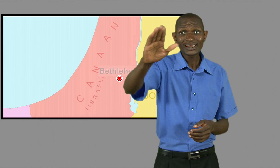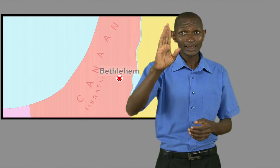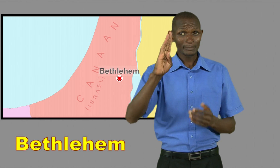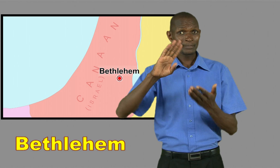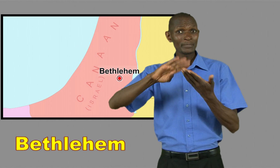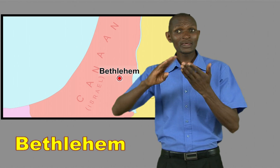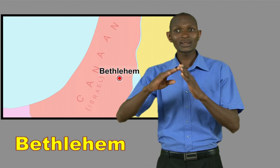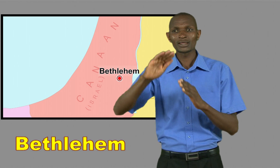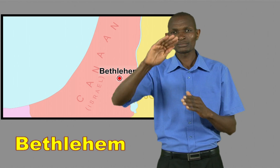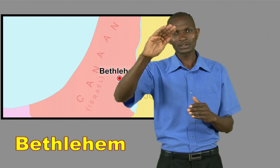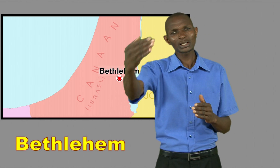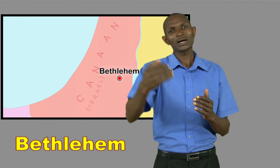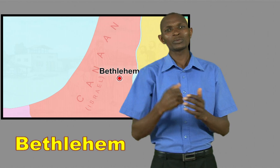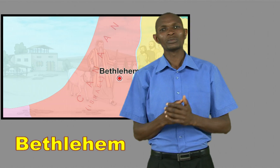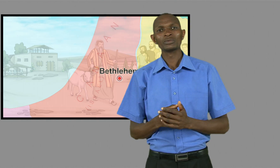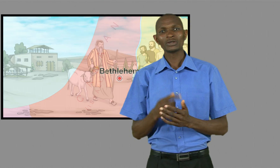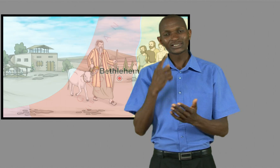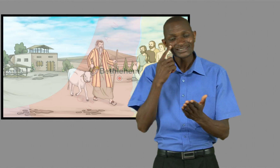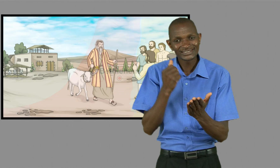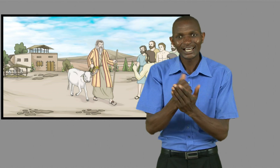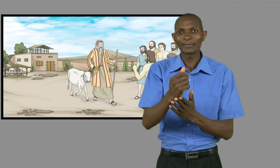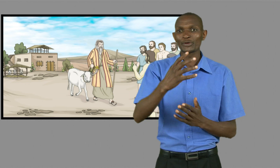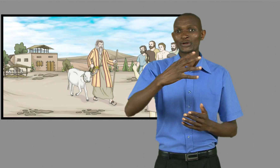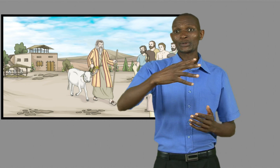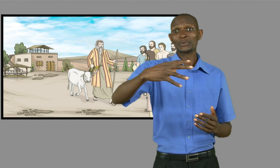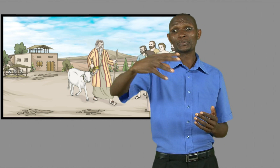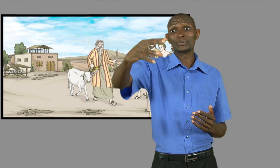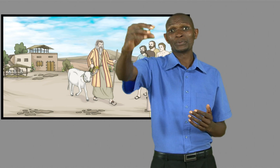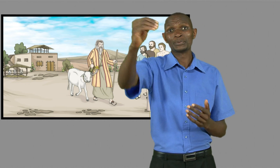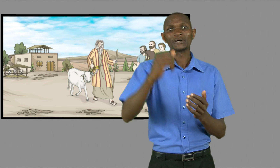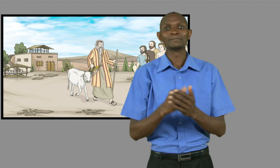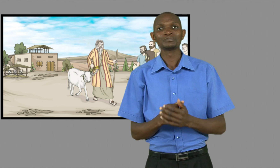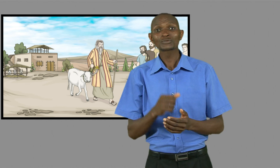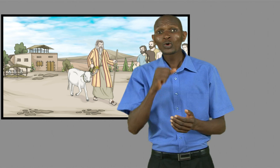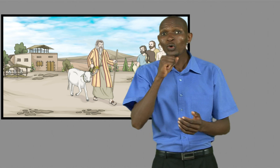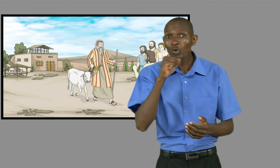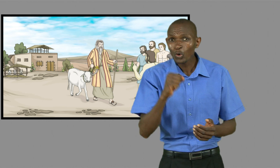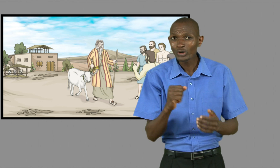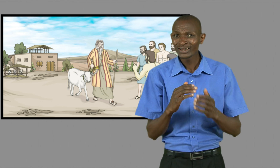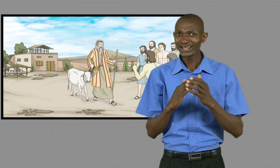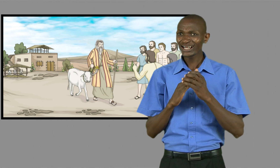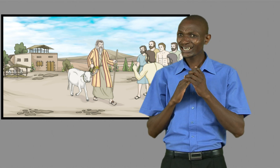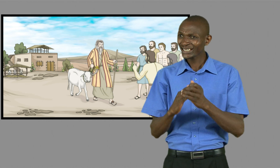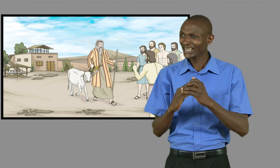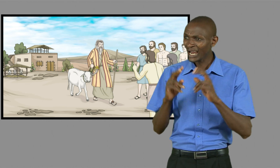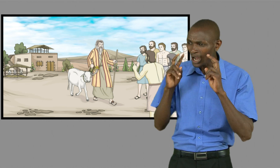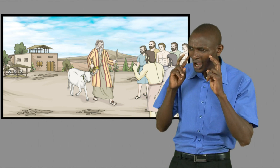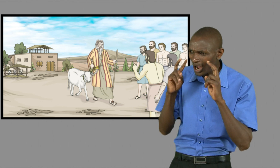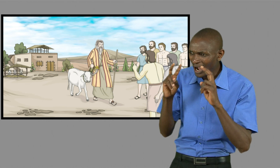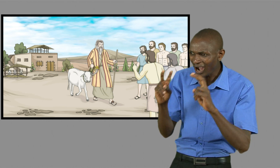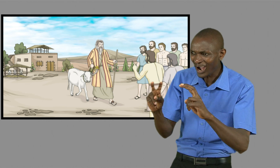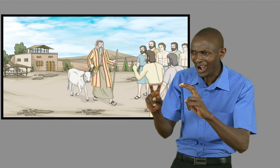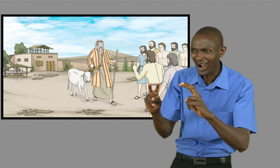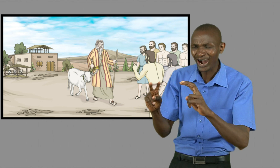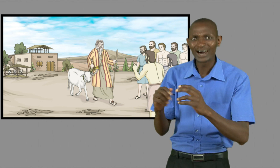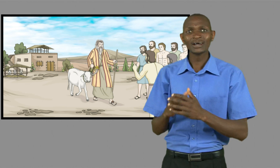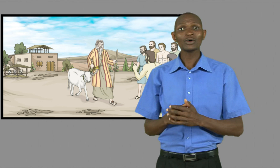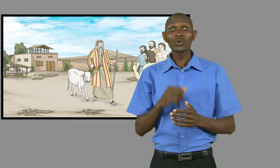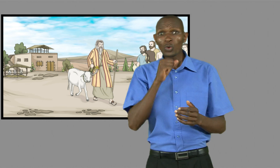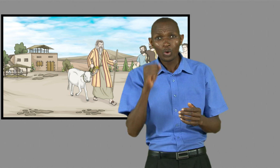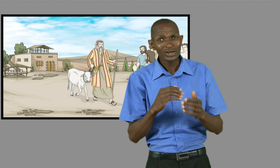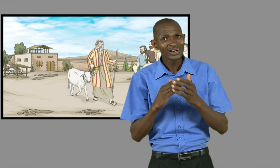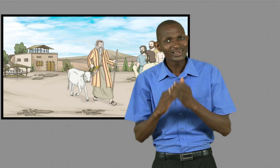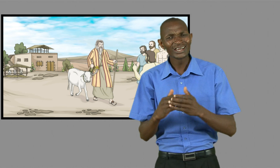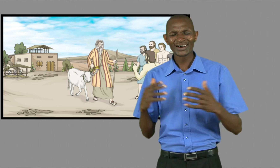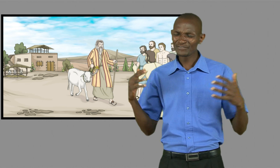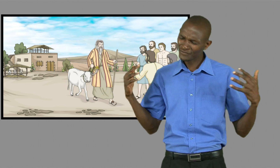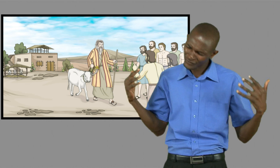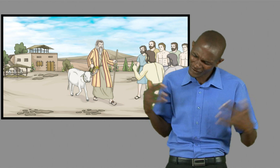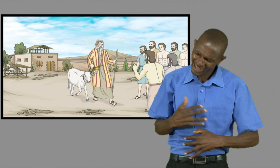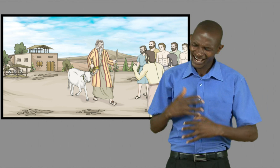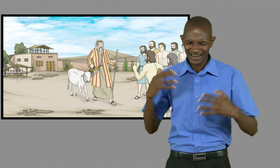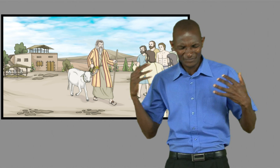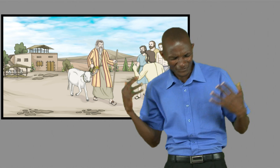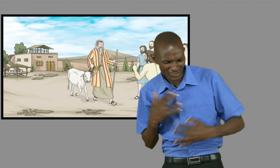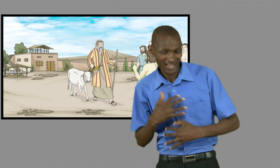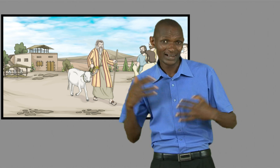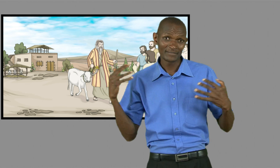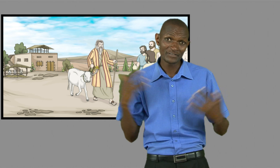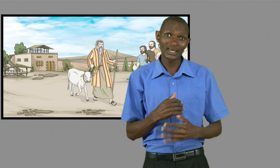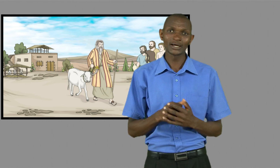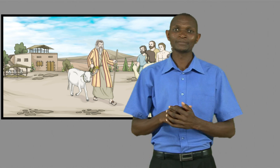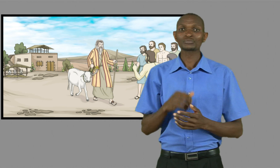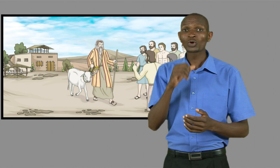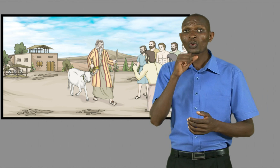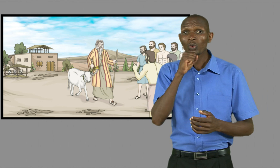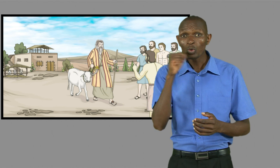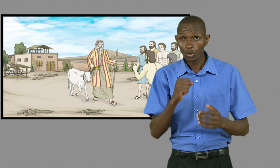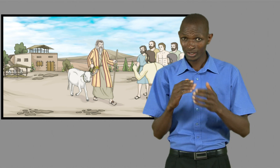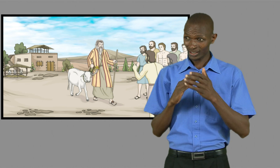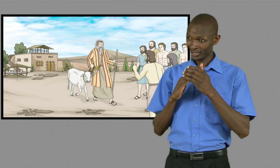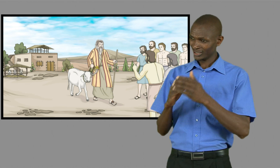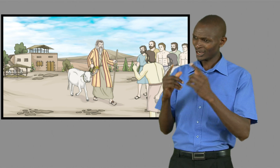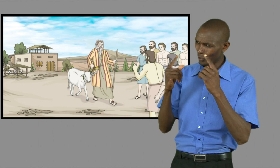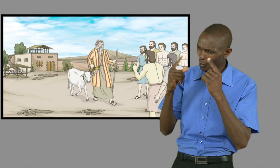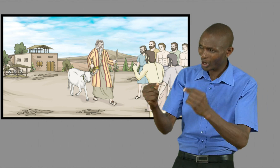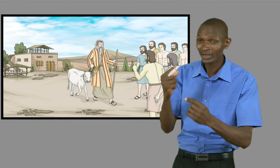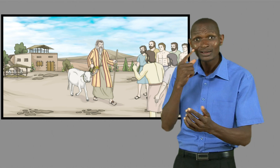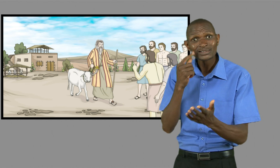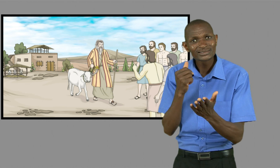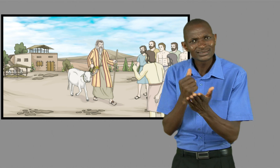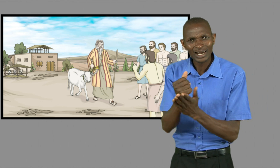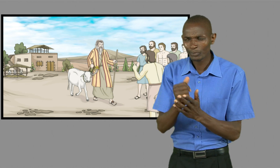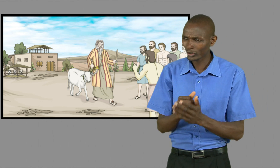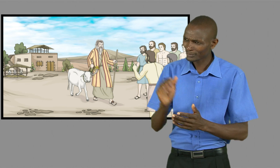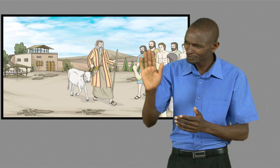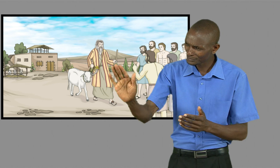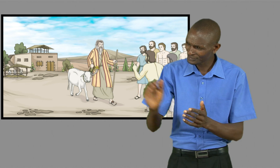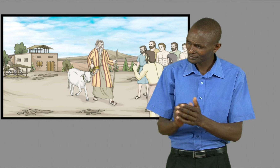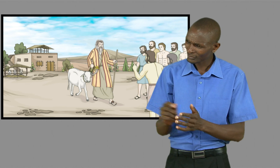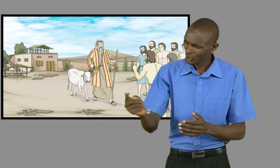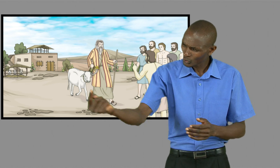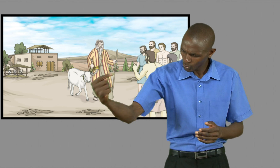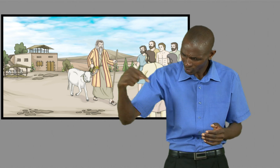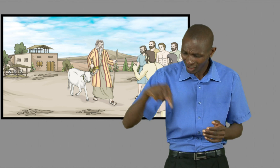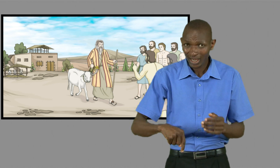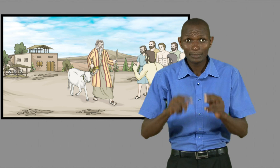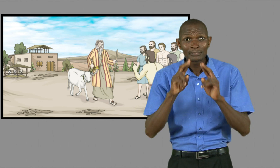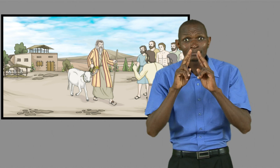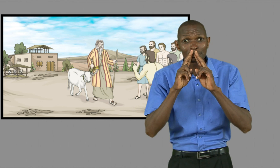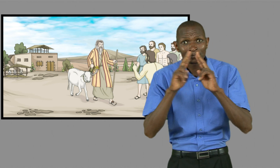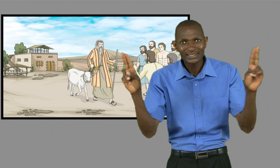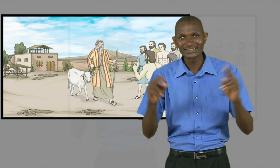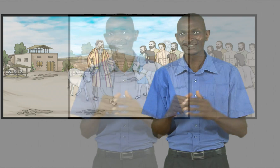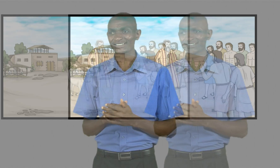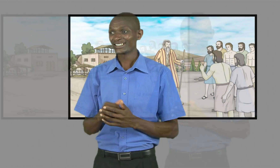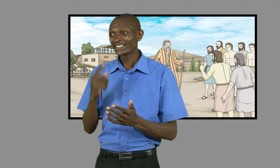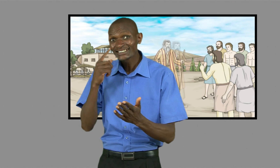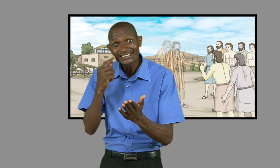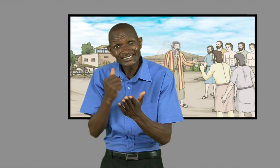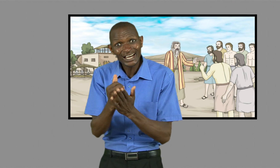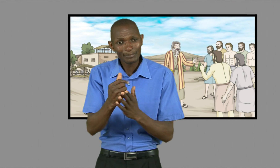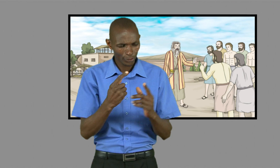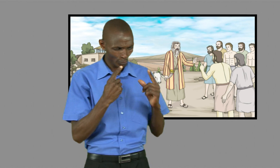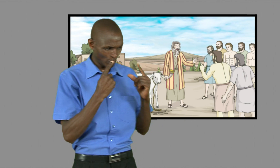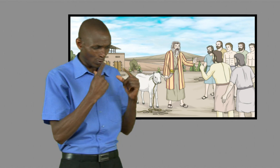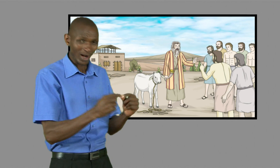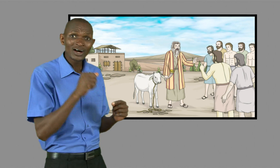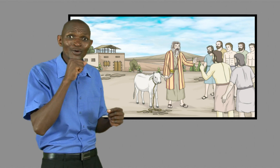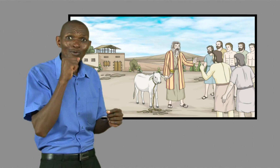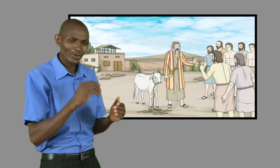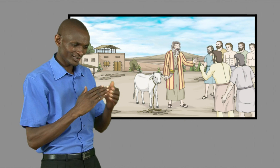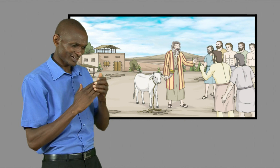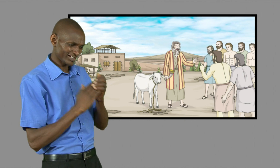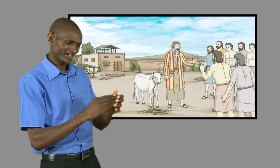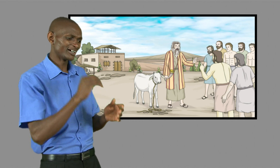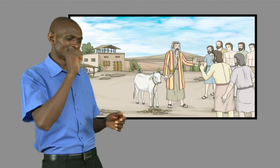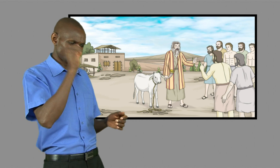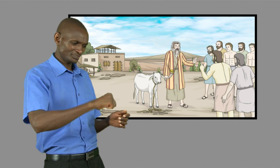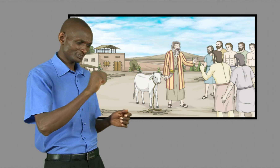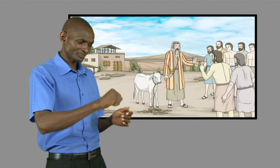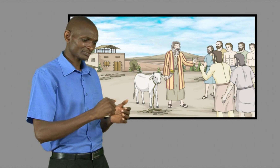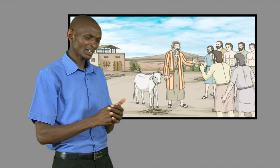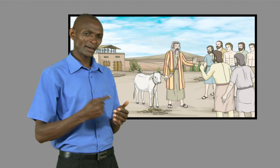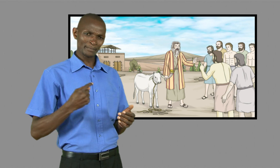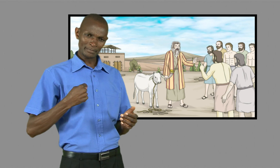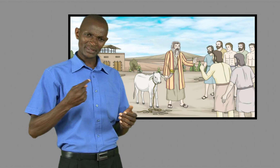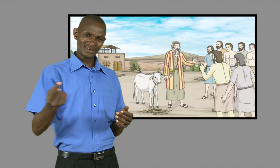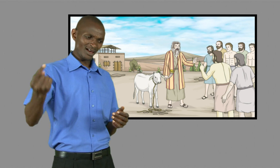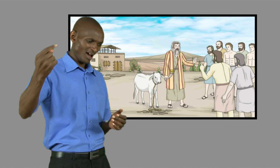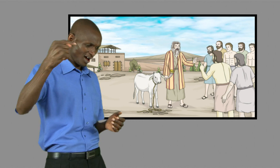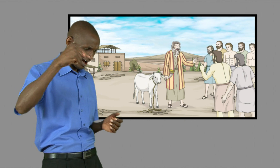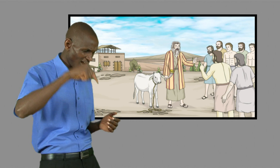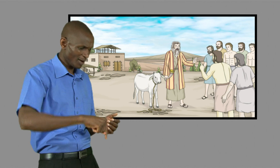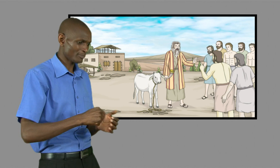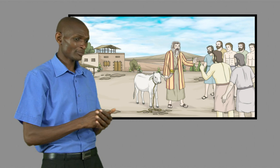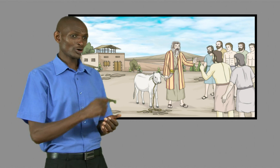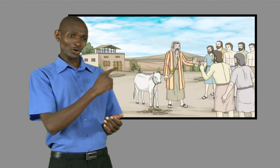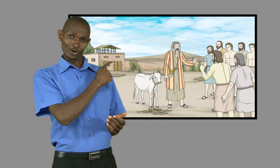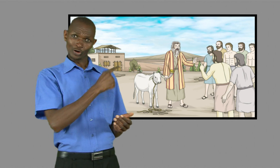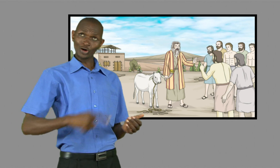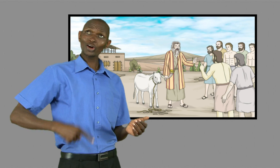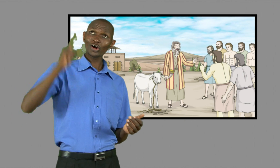When the elders of the town met him, they trembled and asked, “Do you come in peace?” “In peace,” he replied.